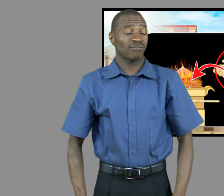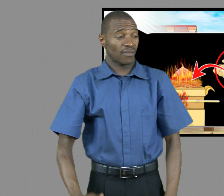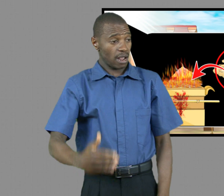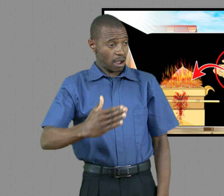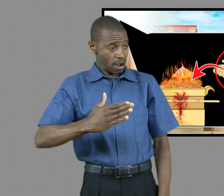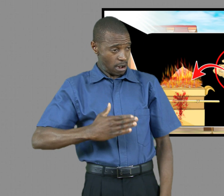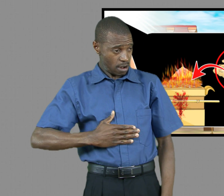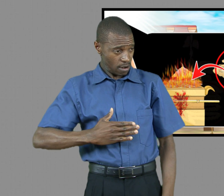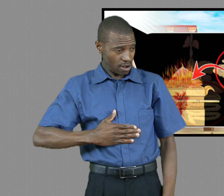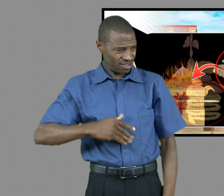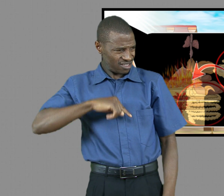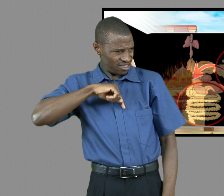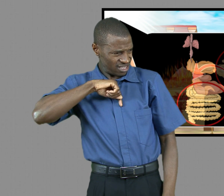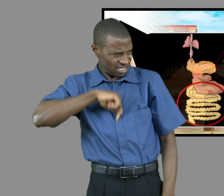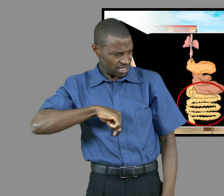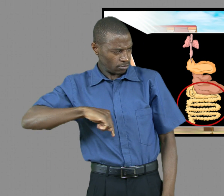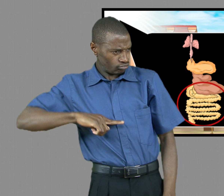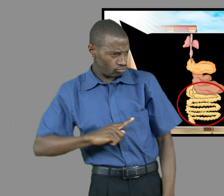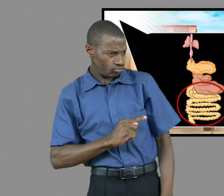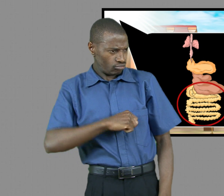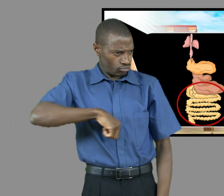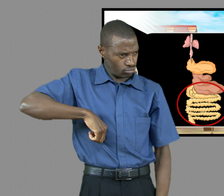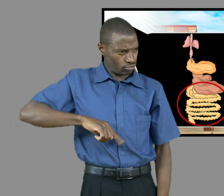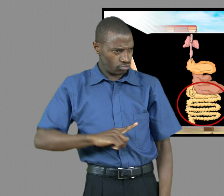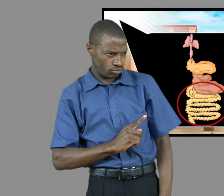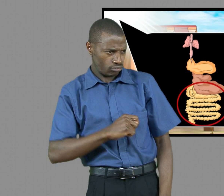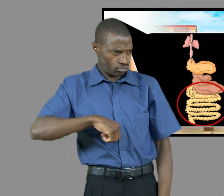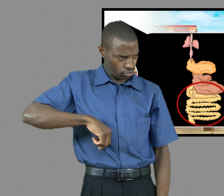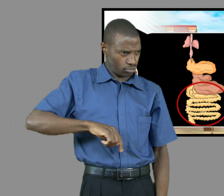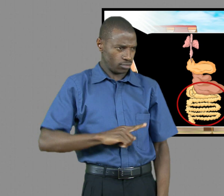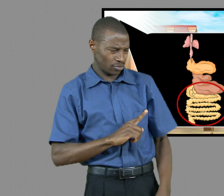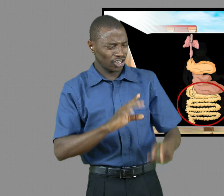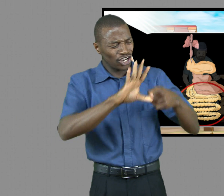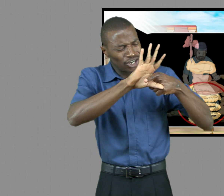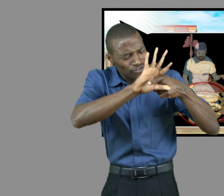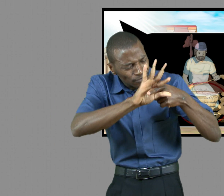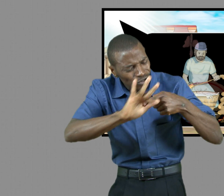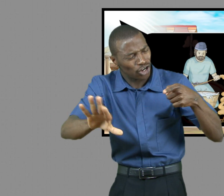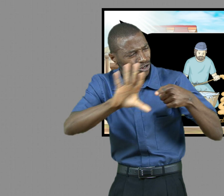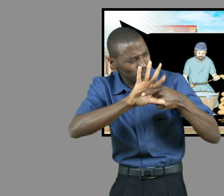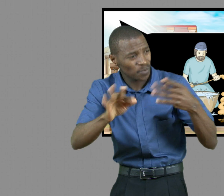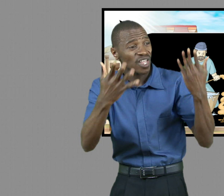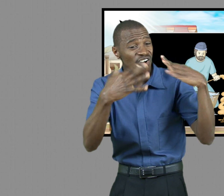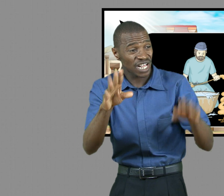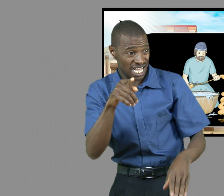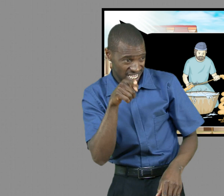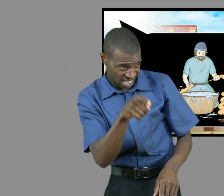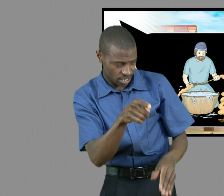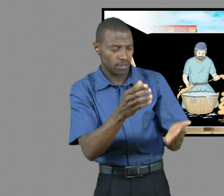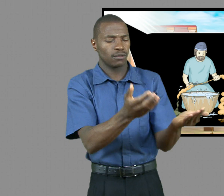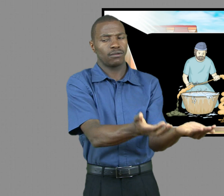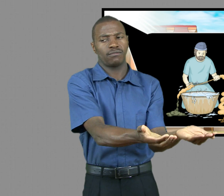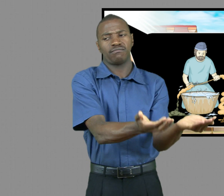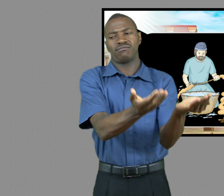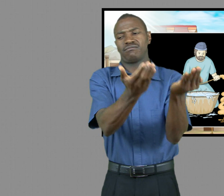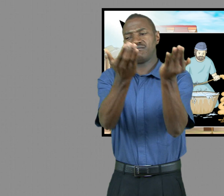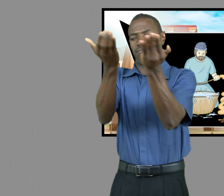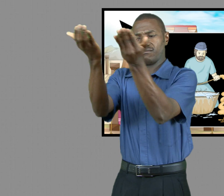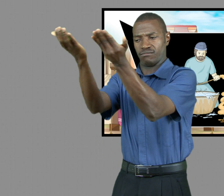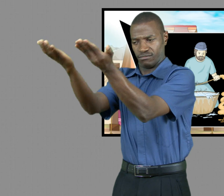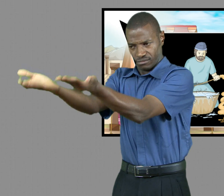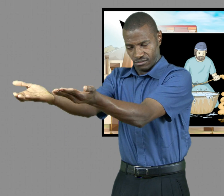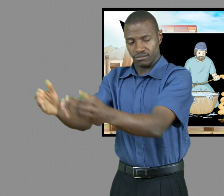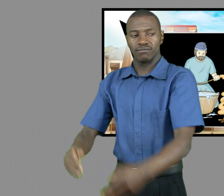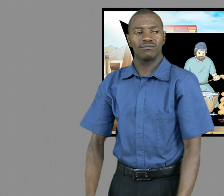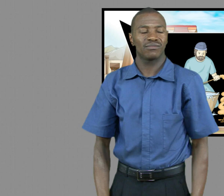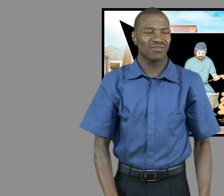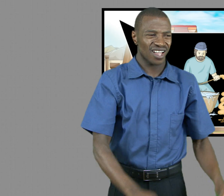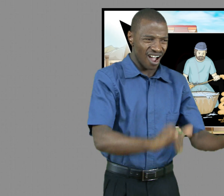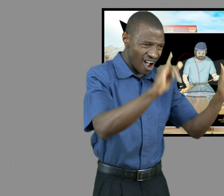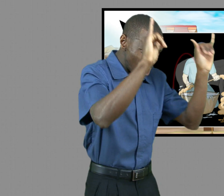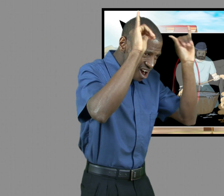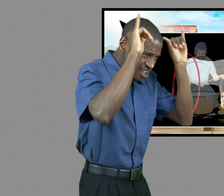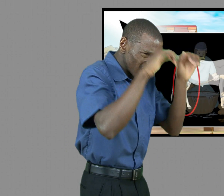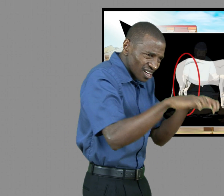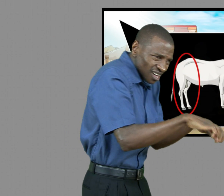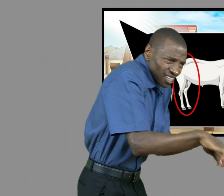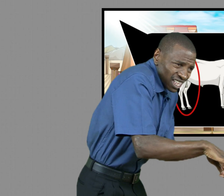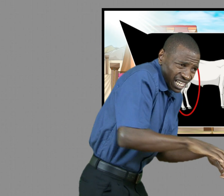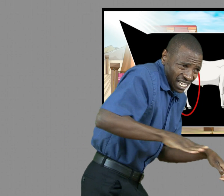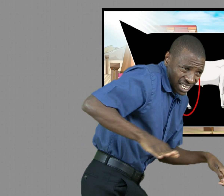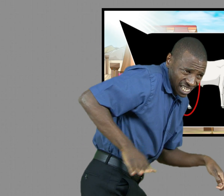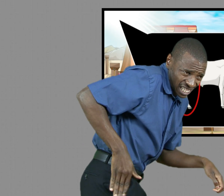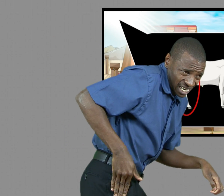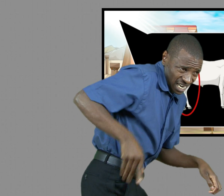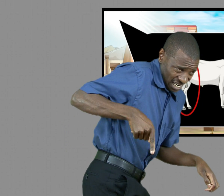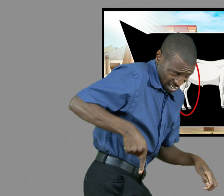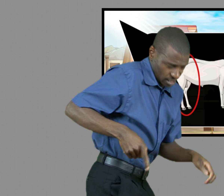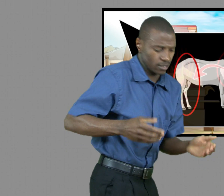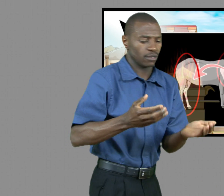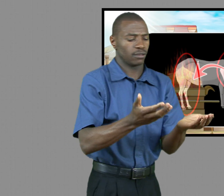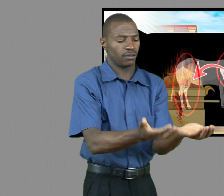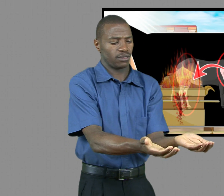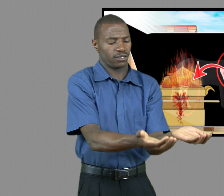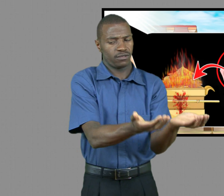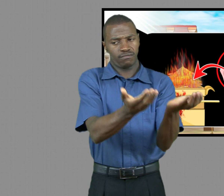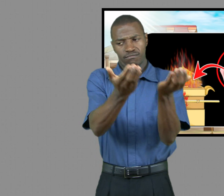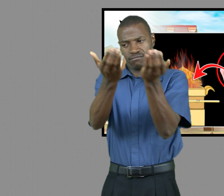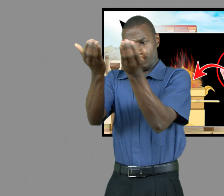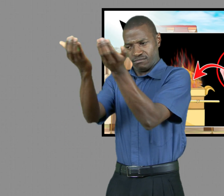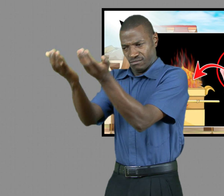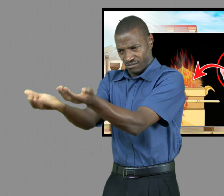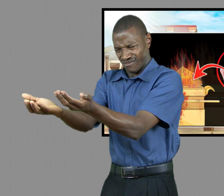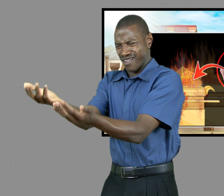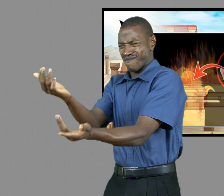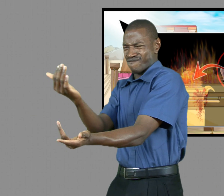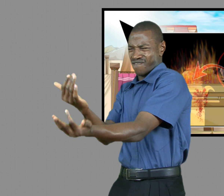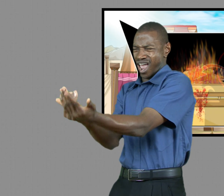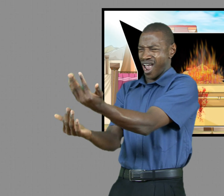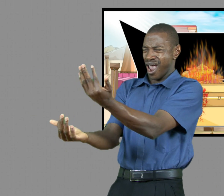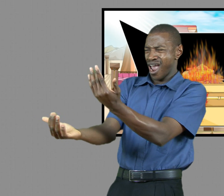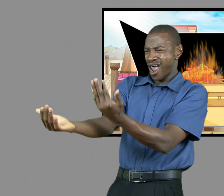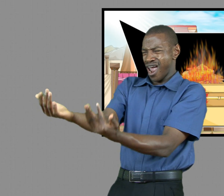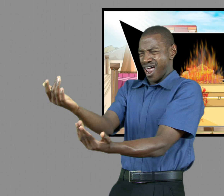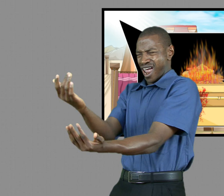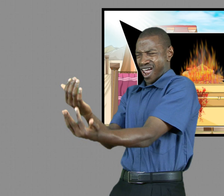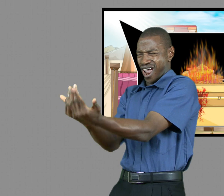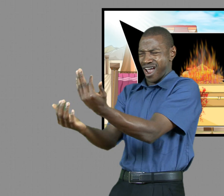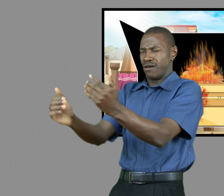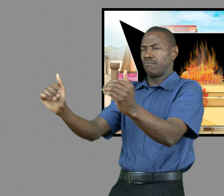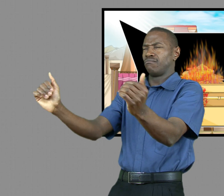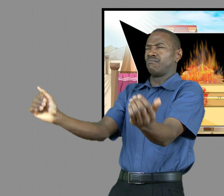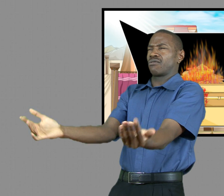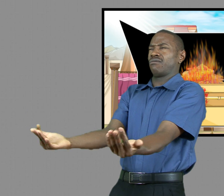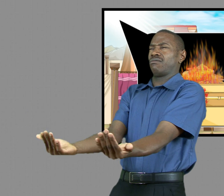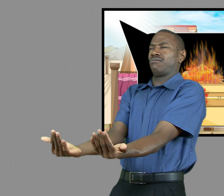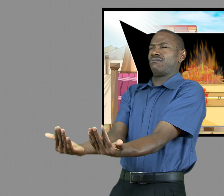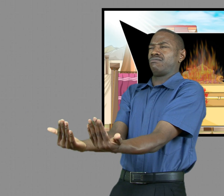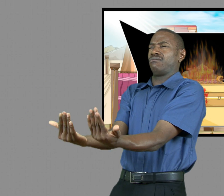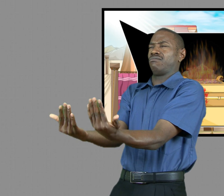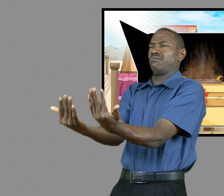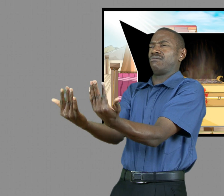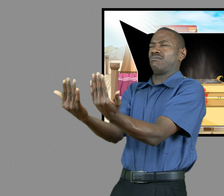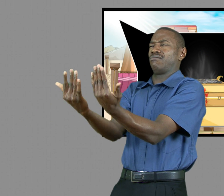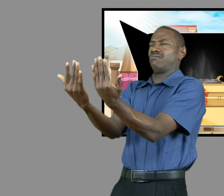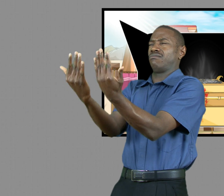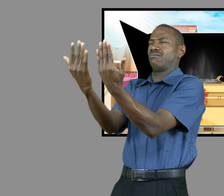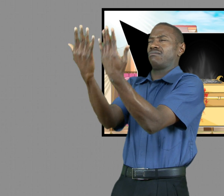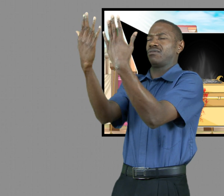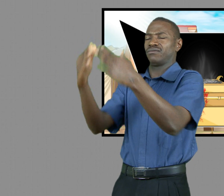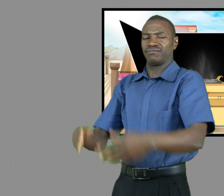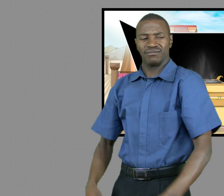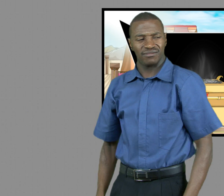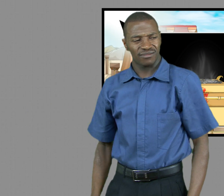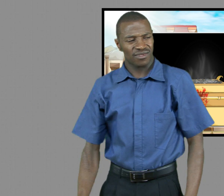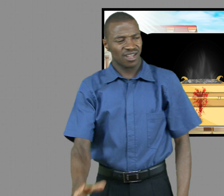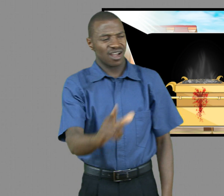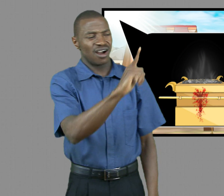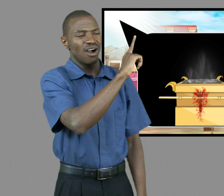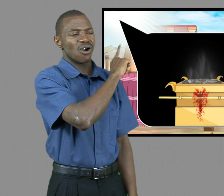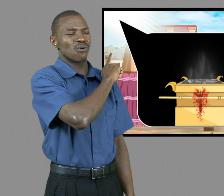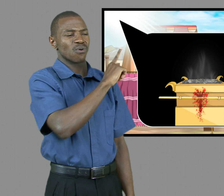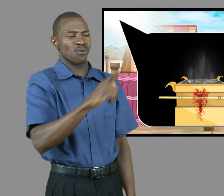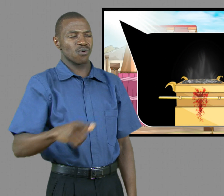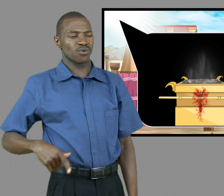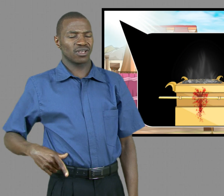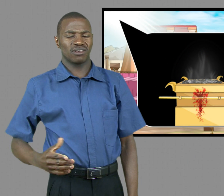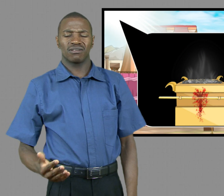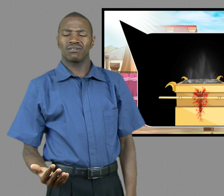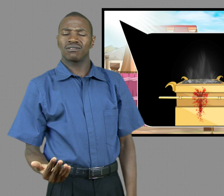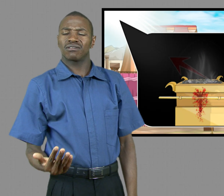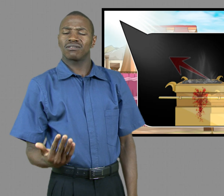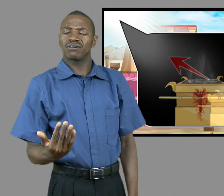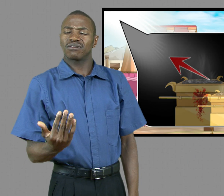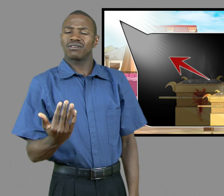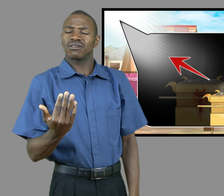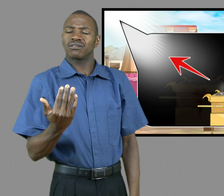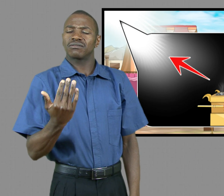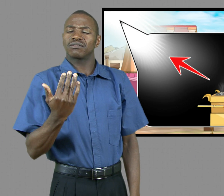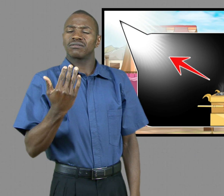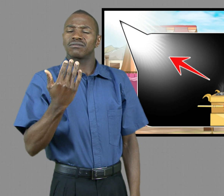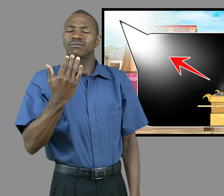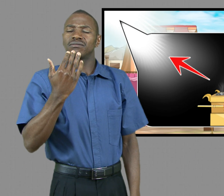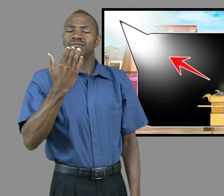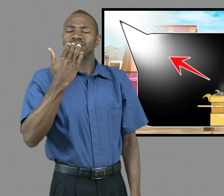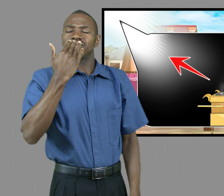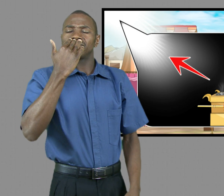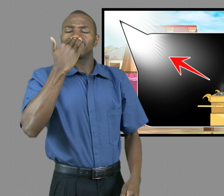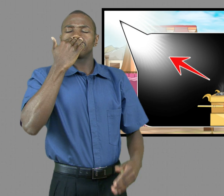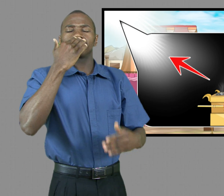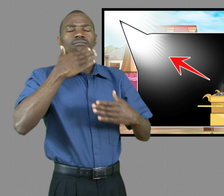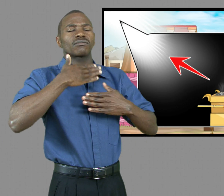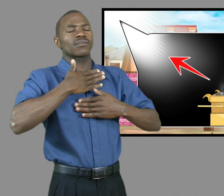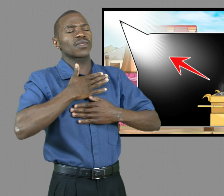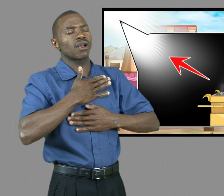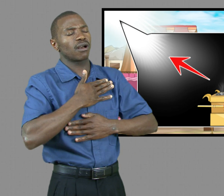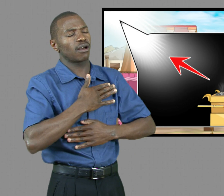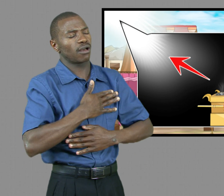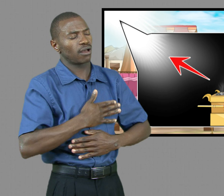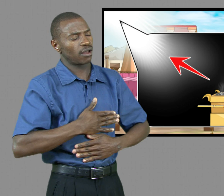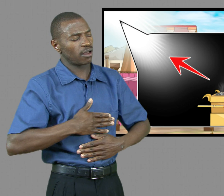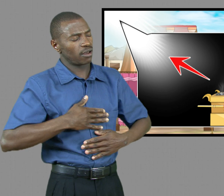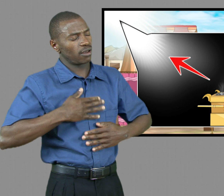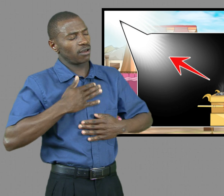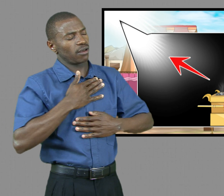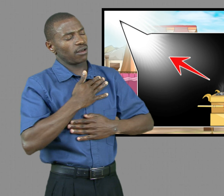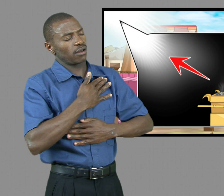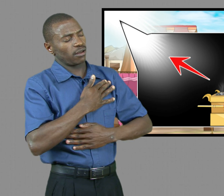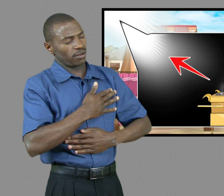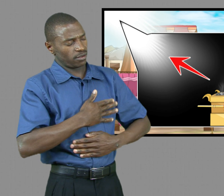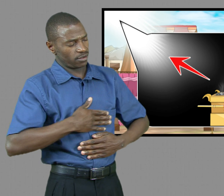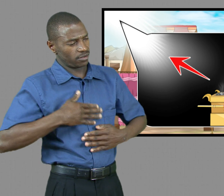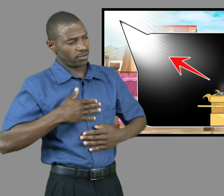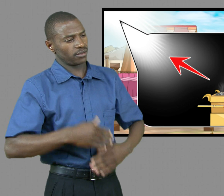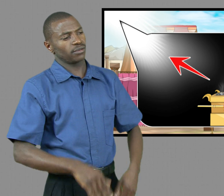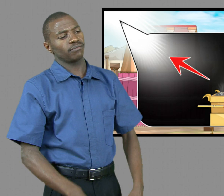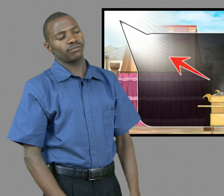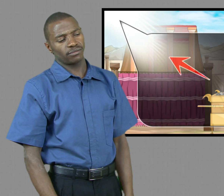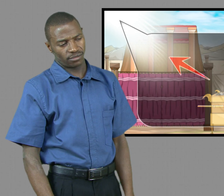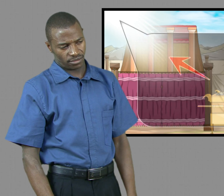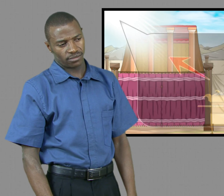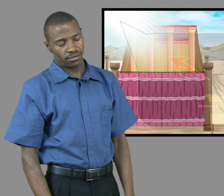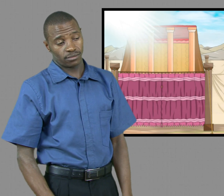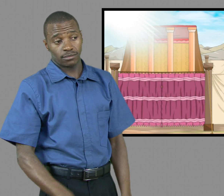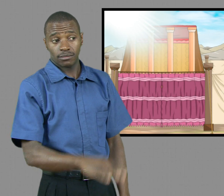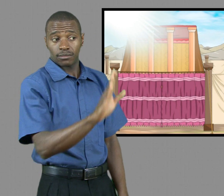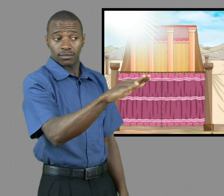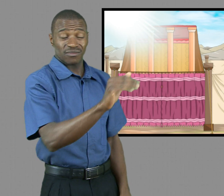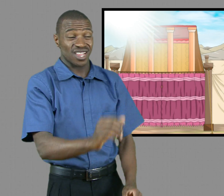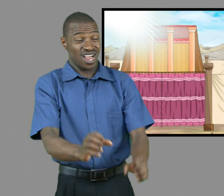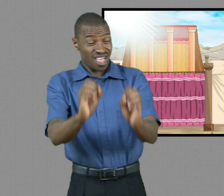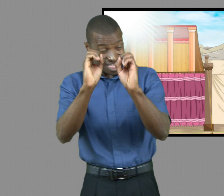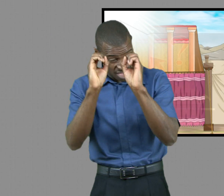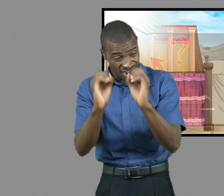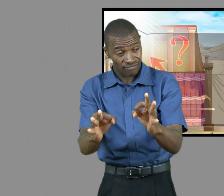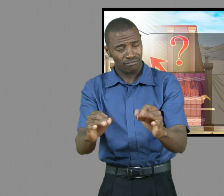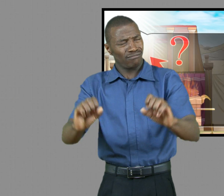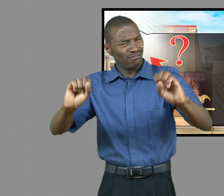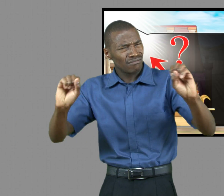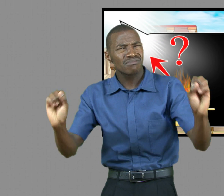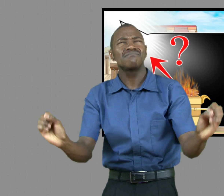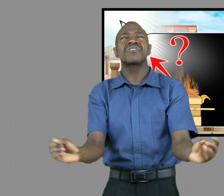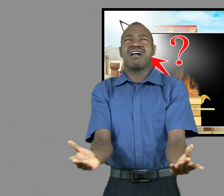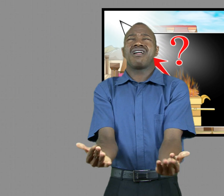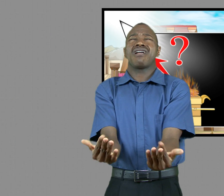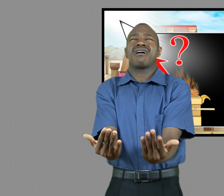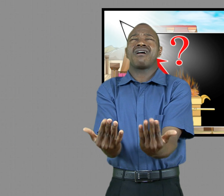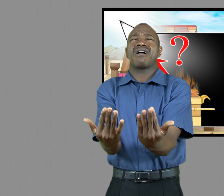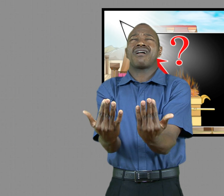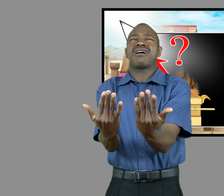The entrails and legs must be washed with water, and the priest shall burn all of it on the altar as a burnt offering, an offering made by fire, a pleasing aroma to the LORD.